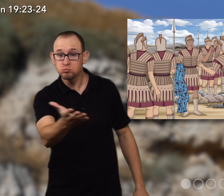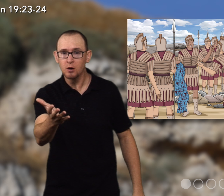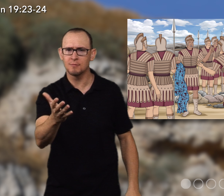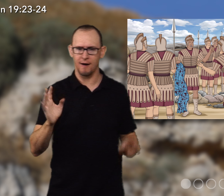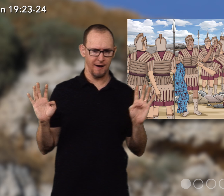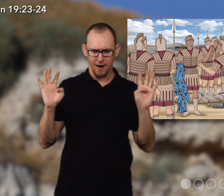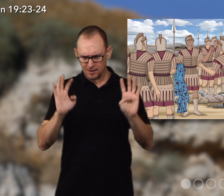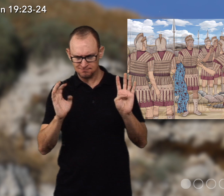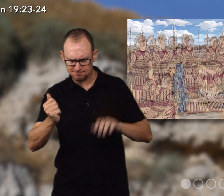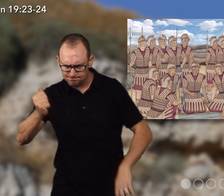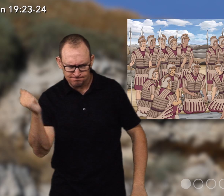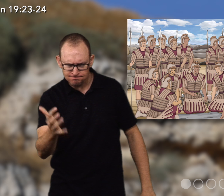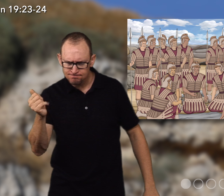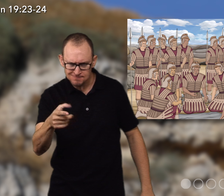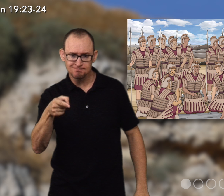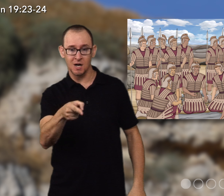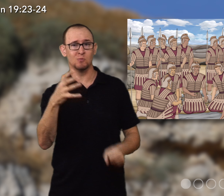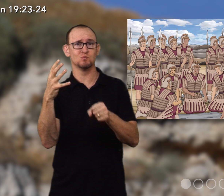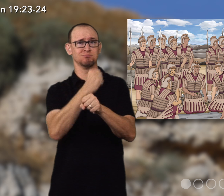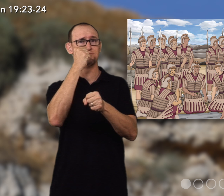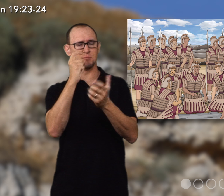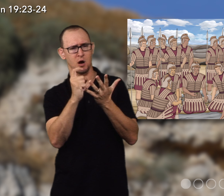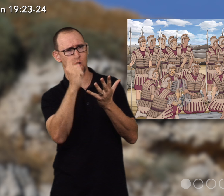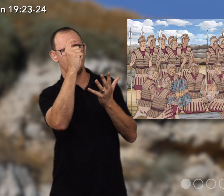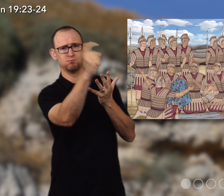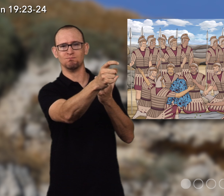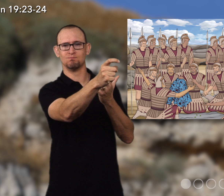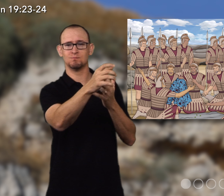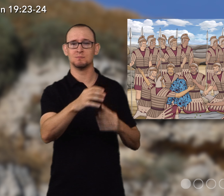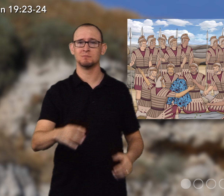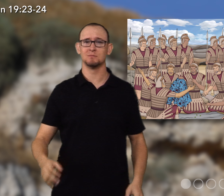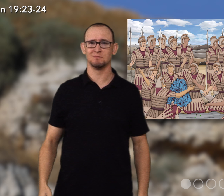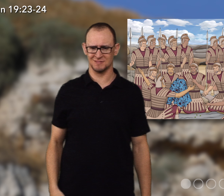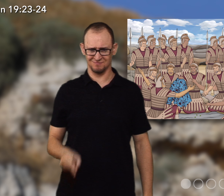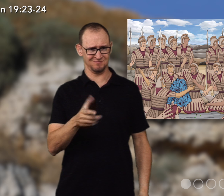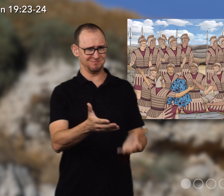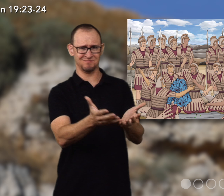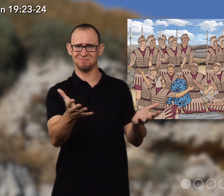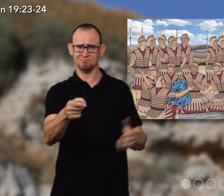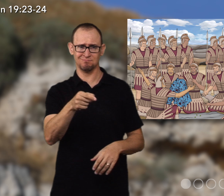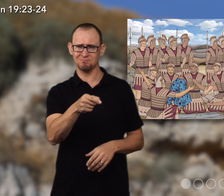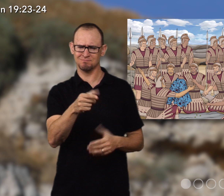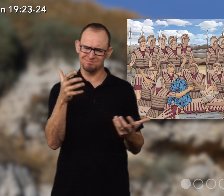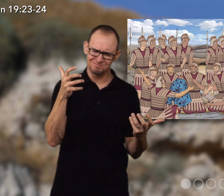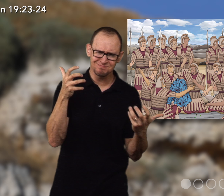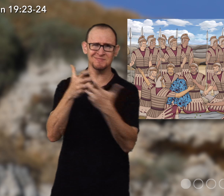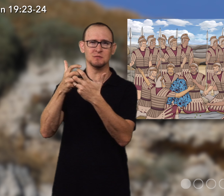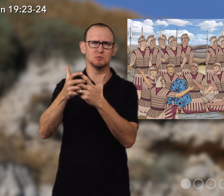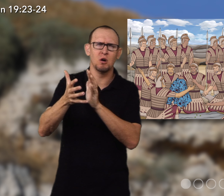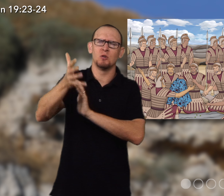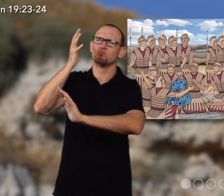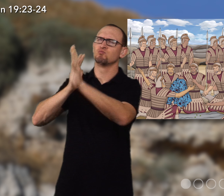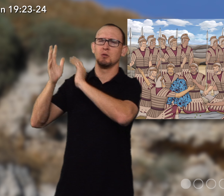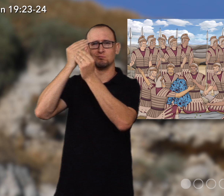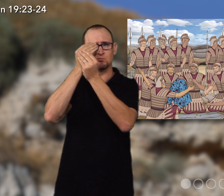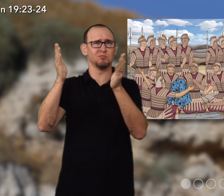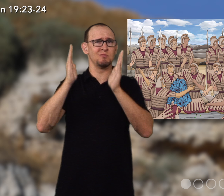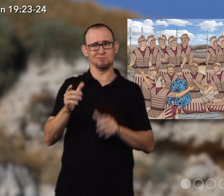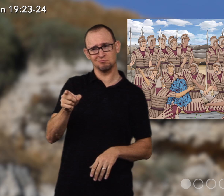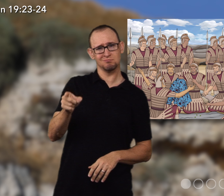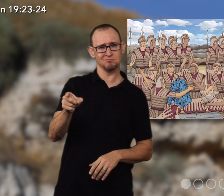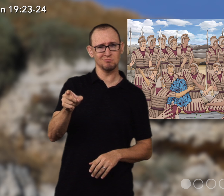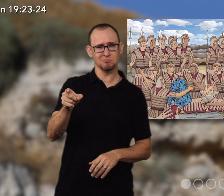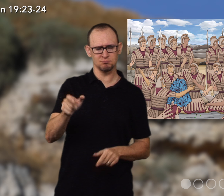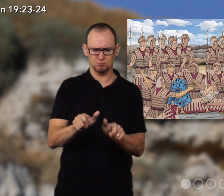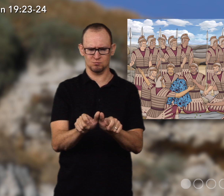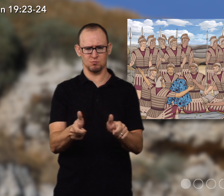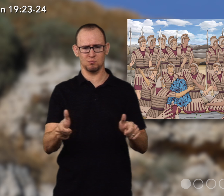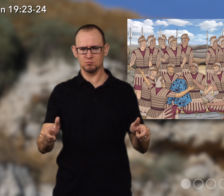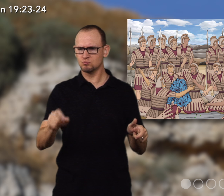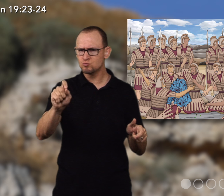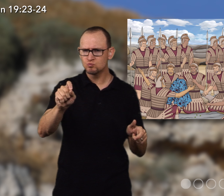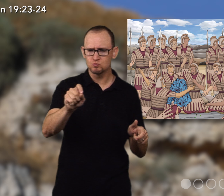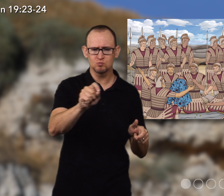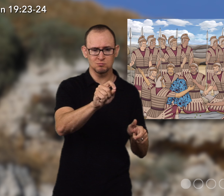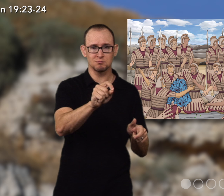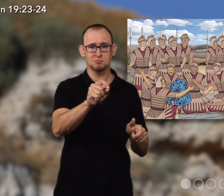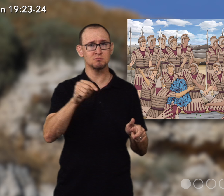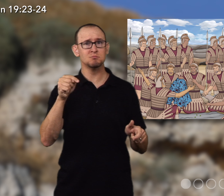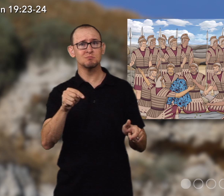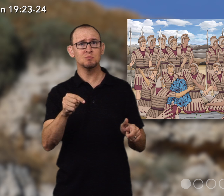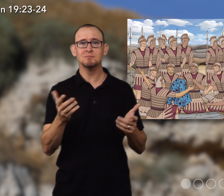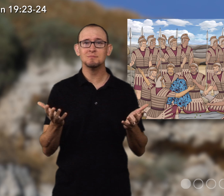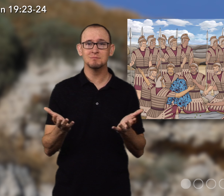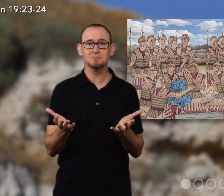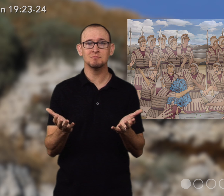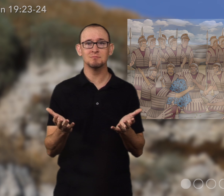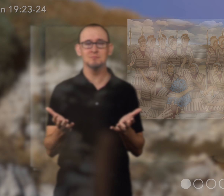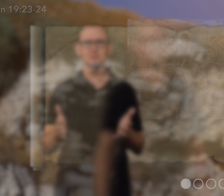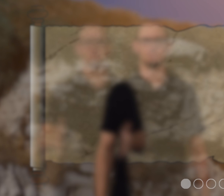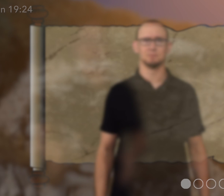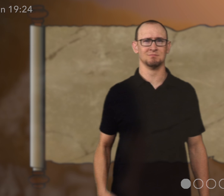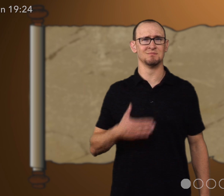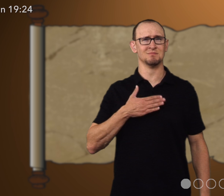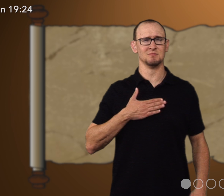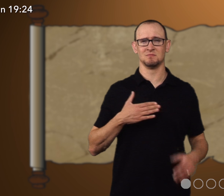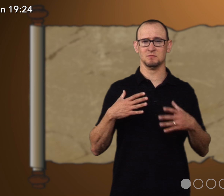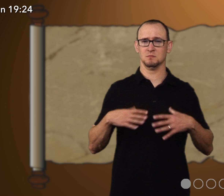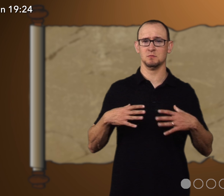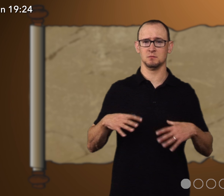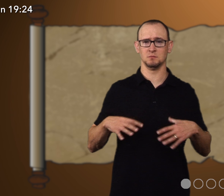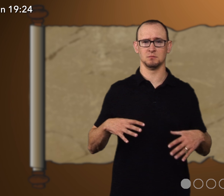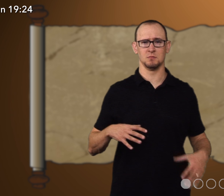Instead, let us cast lots to see who will get it.” This was to fulfill the Scripture: “They divided My garments among them, and cast lots for My clothing.” So that is what the soldiers did.